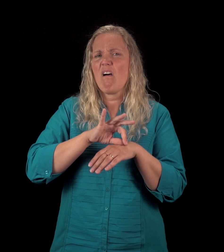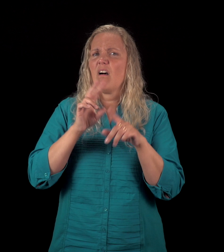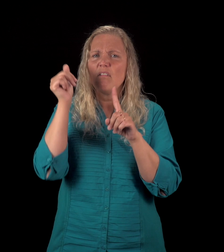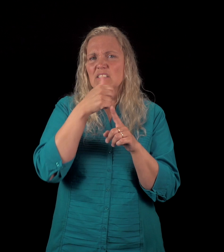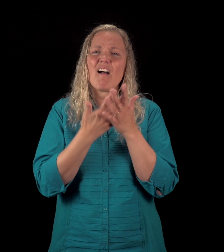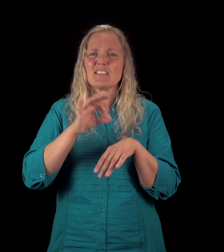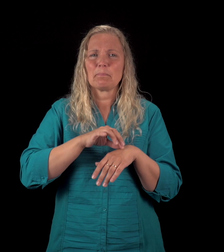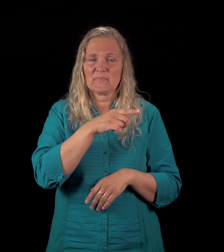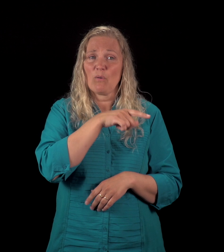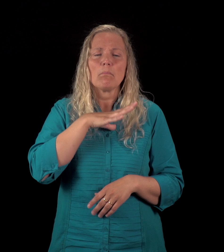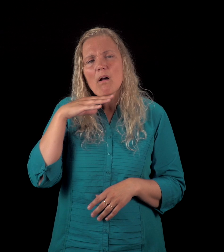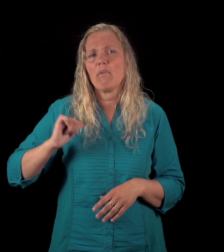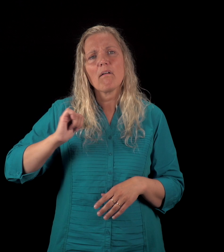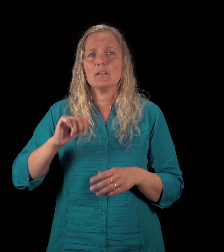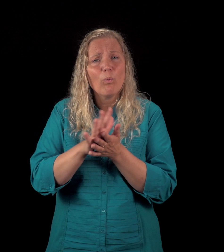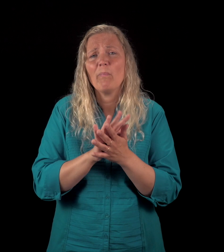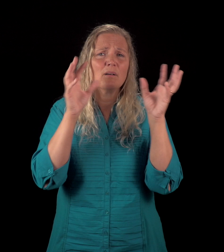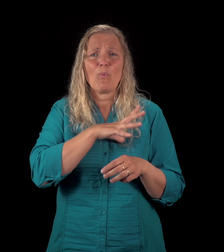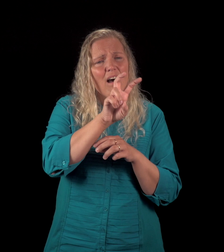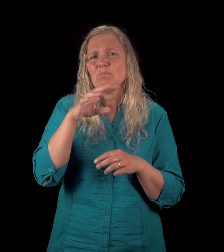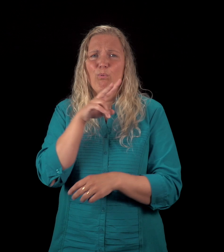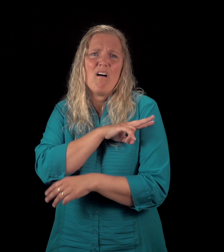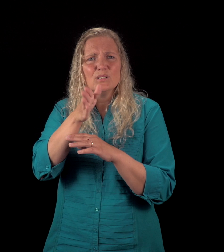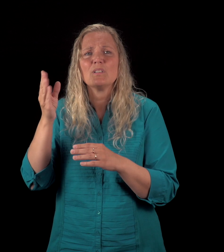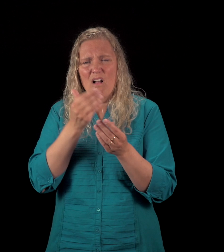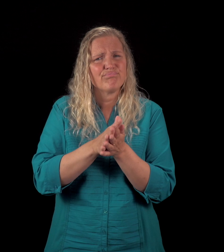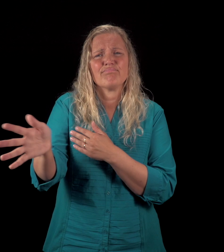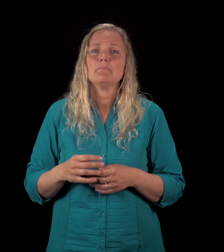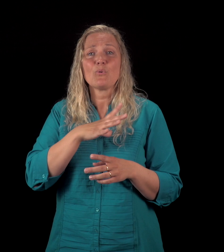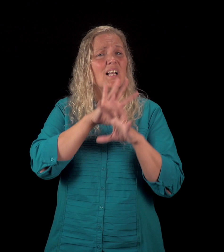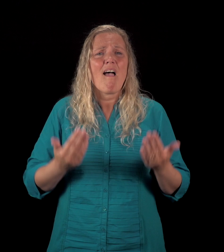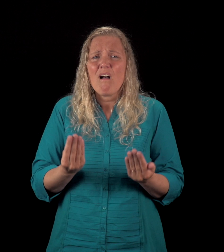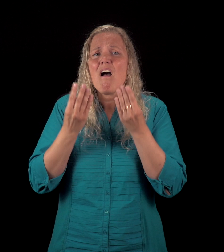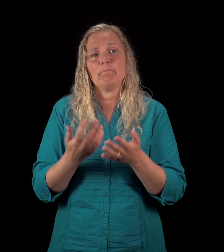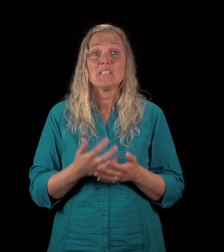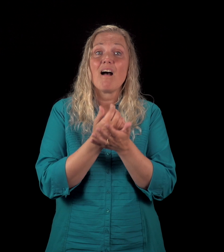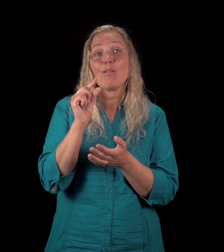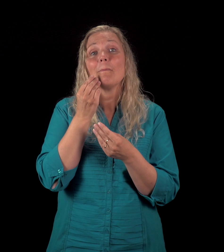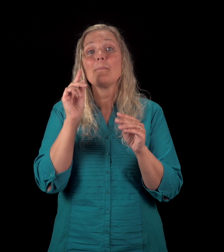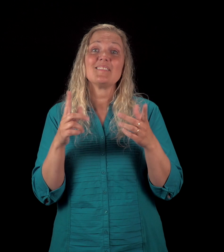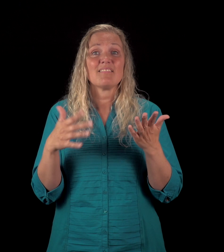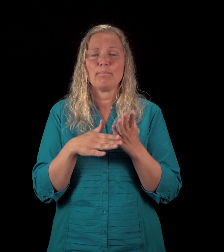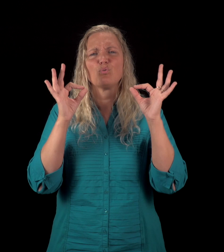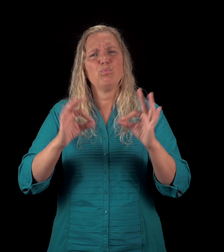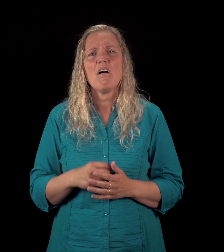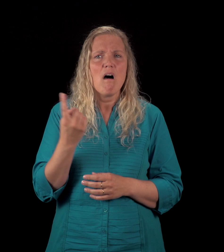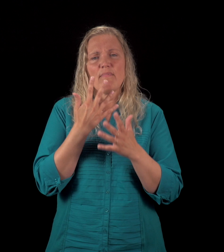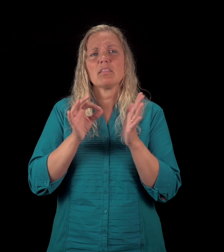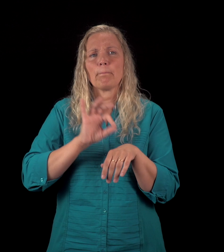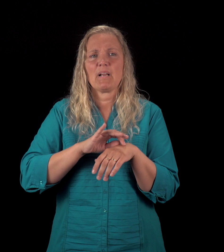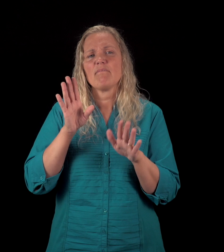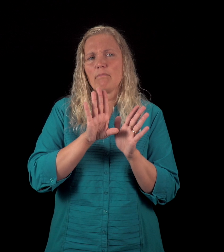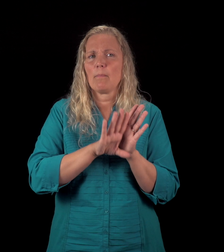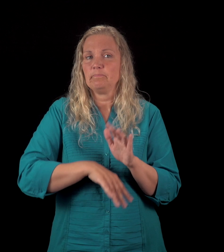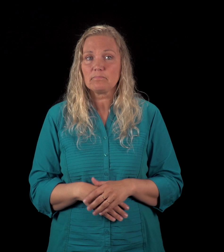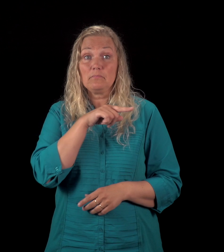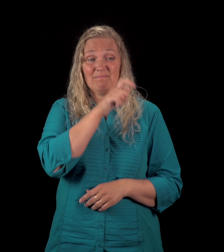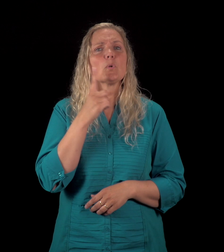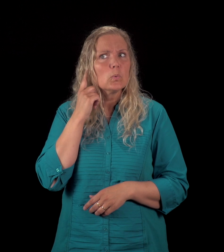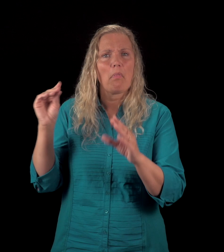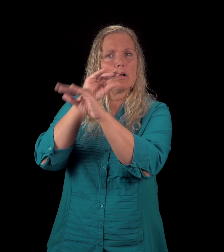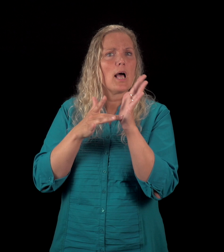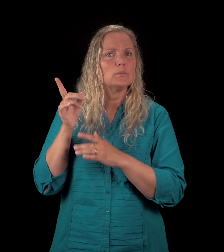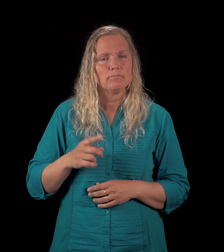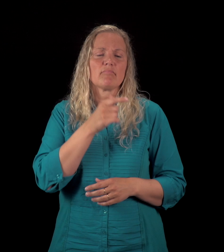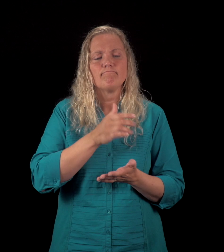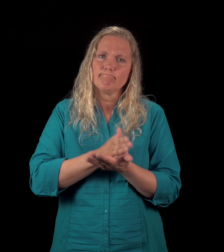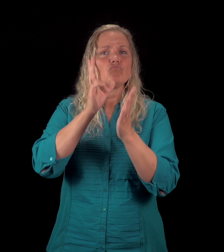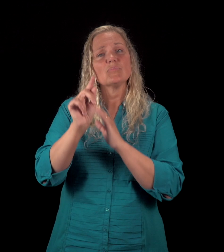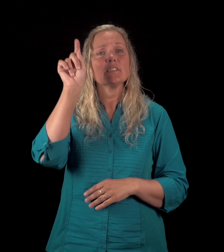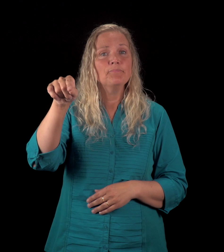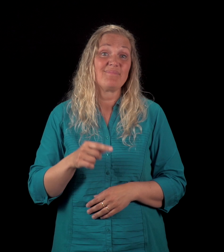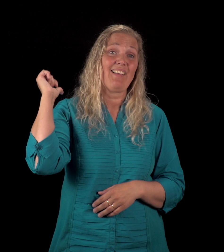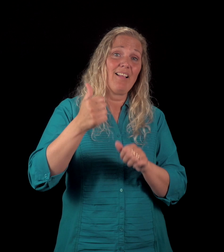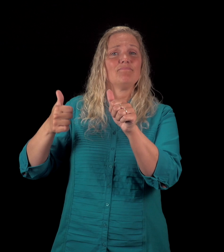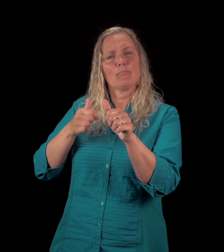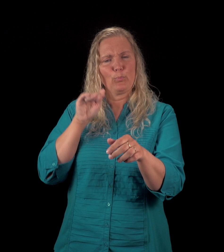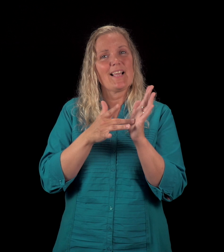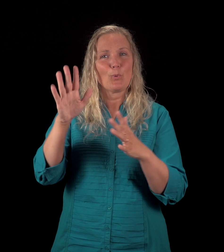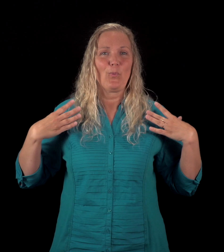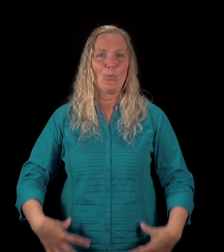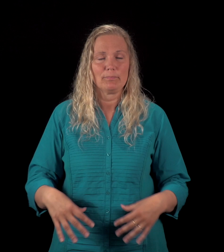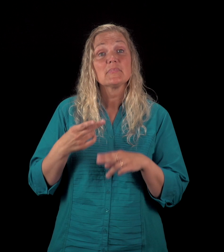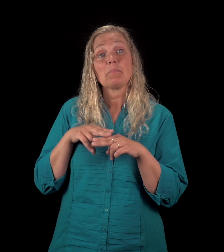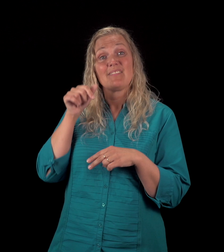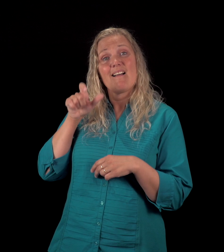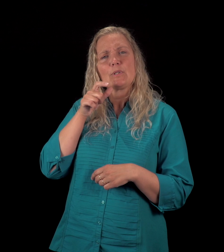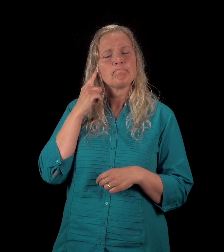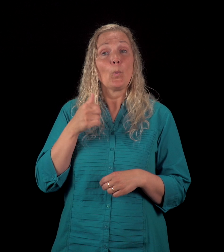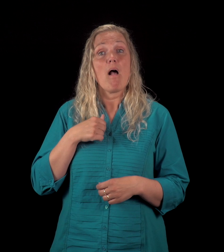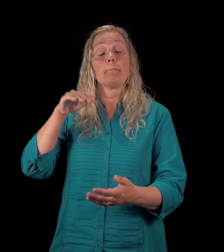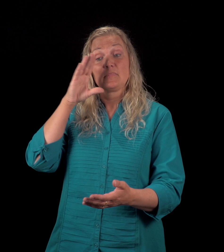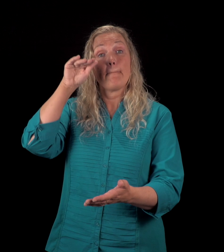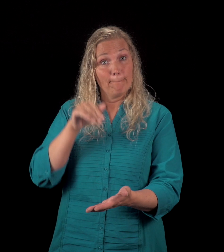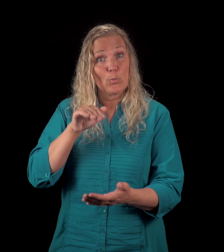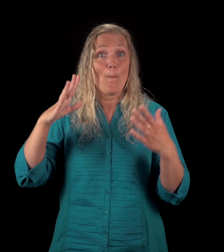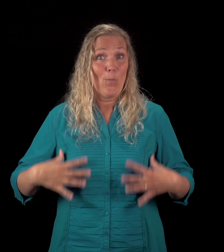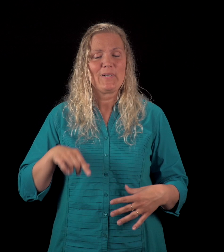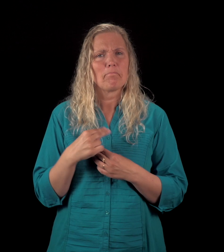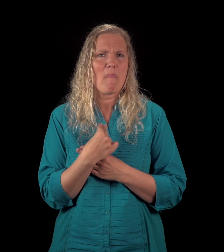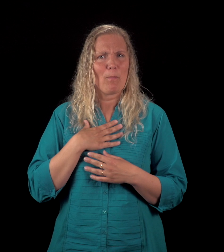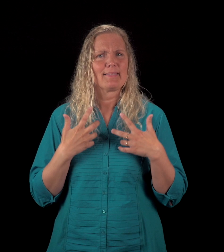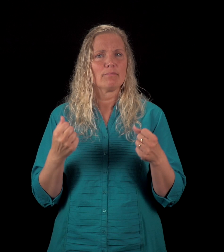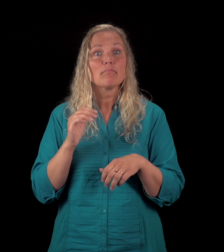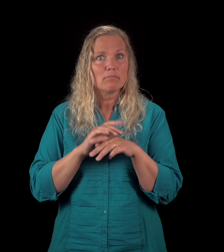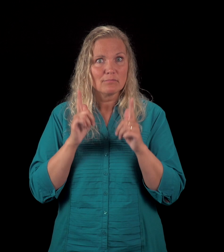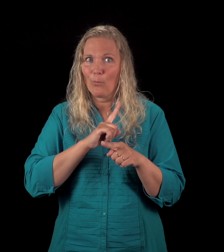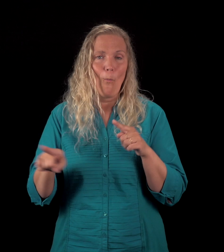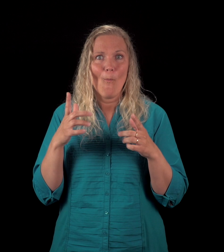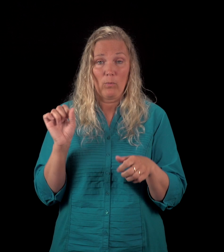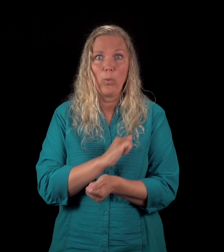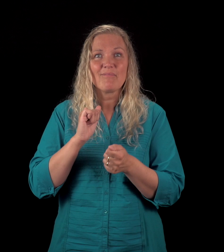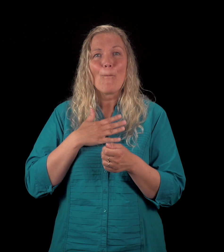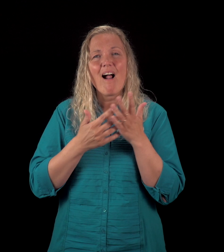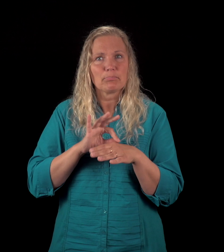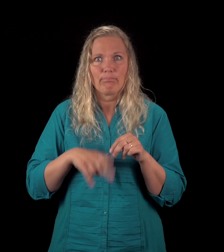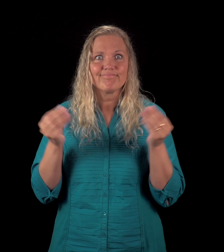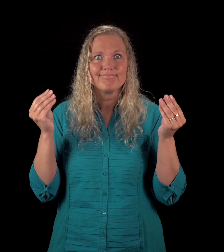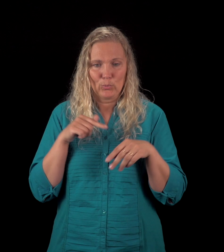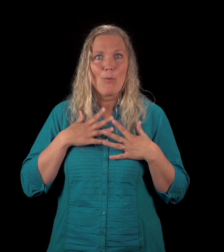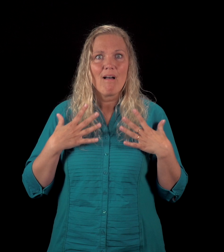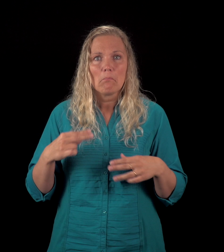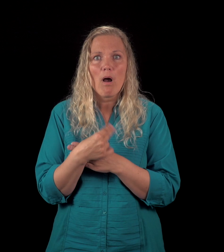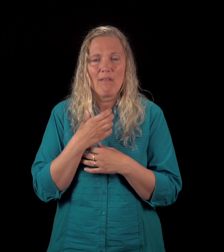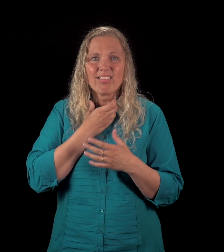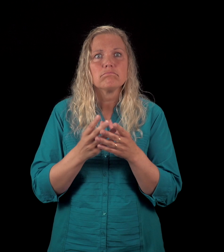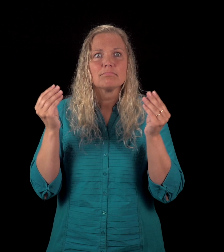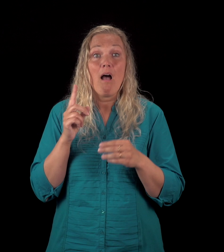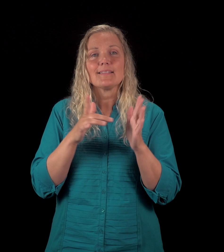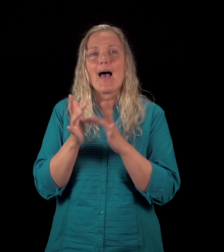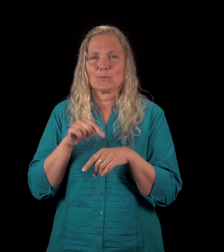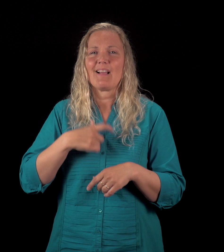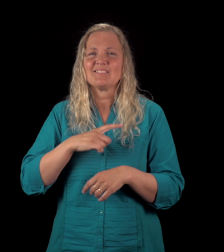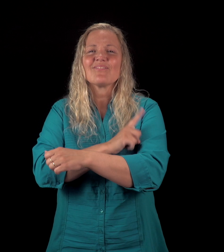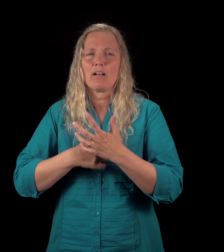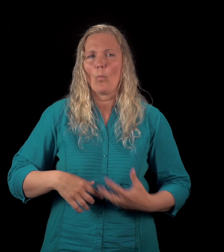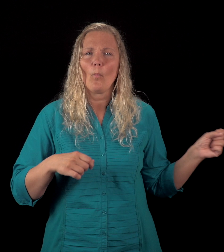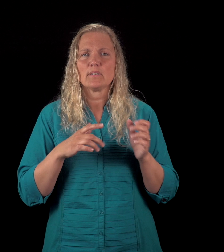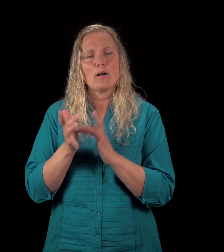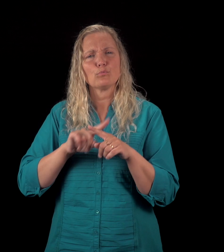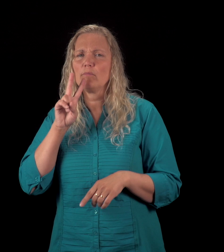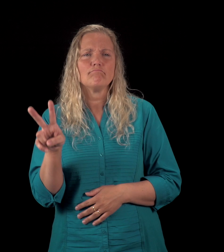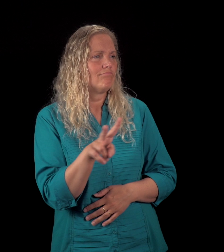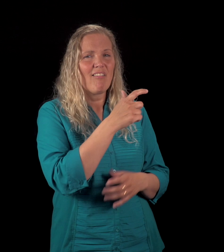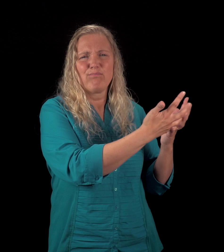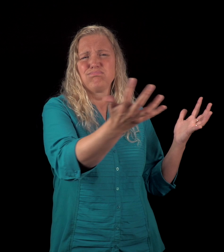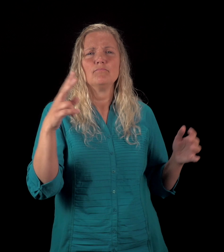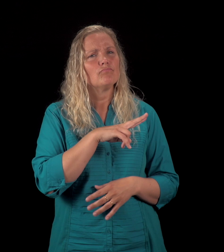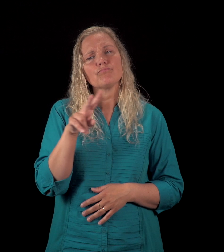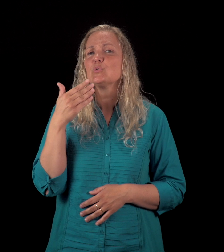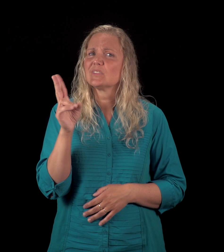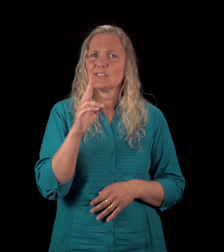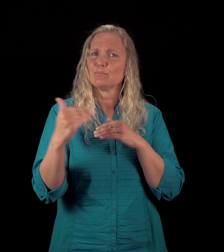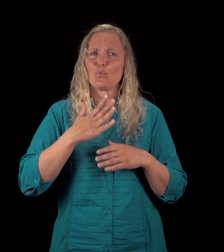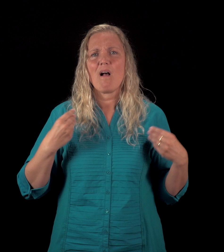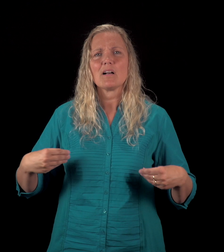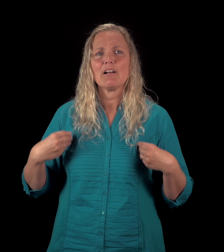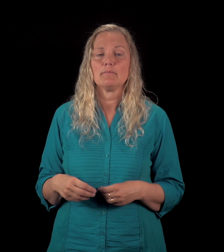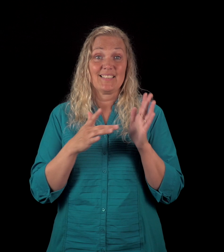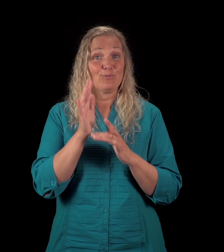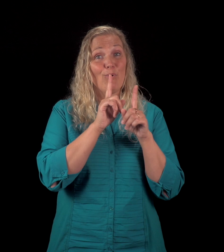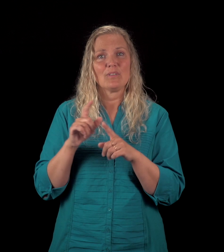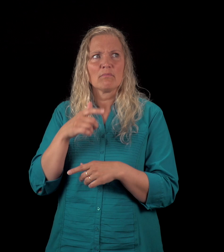She had borne much agony under the care of many physicians and had spent all she had, but to no avail. Instead, her condition had only grown worse. When the woman heard about Jesus, she came up through the crowd behind Him and touched His cloak. For she kept saying, “If only I touch His garments, I will be healed.” Immediately her bleeding stopped, and she sensed in her body that she was healed of her affliction. At once Jesus was aware that power had gone out from Him.